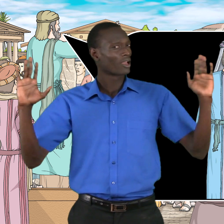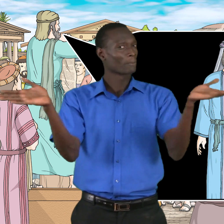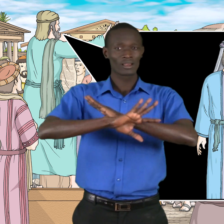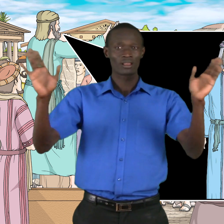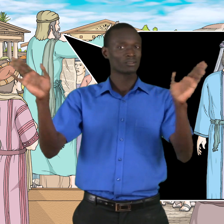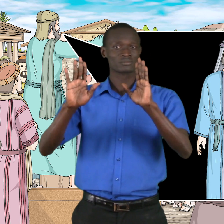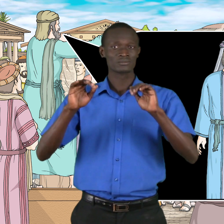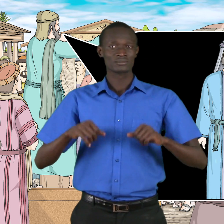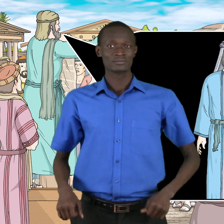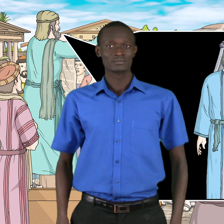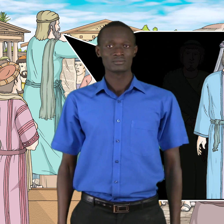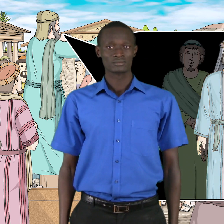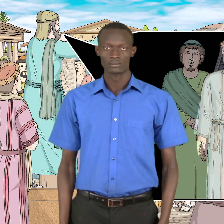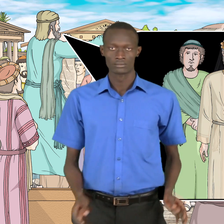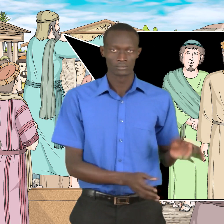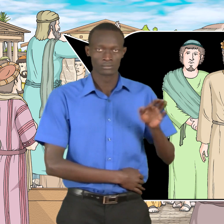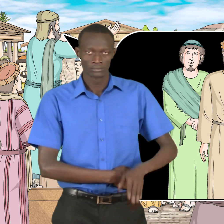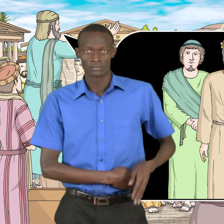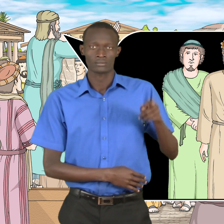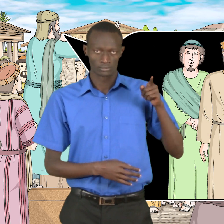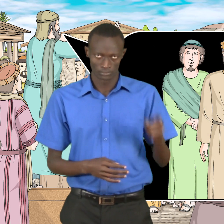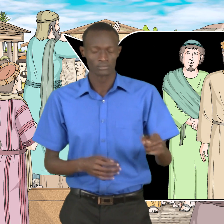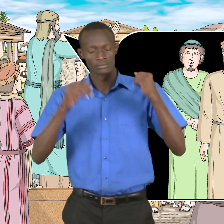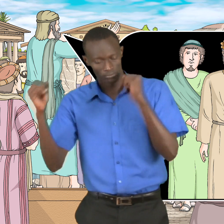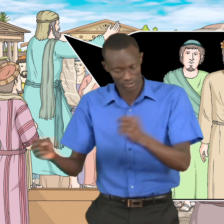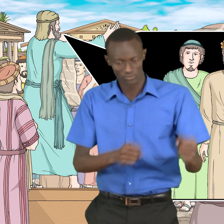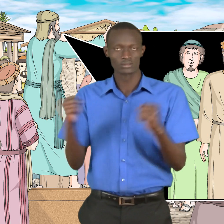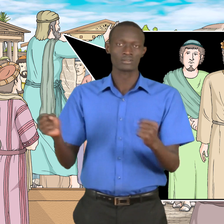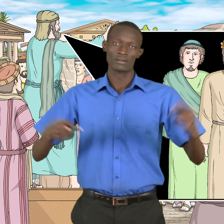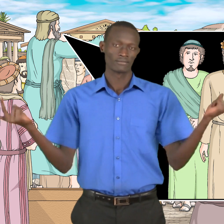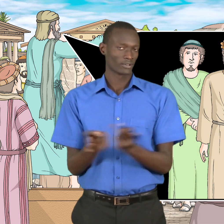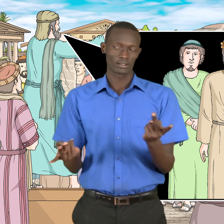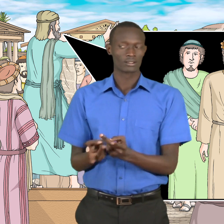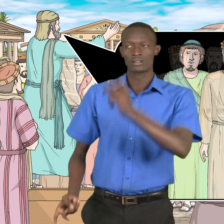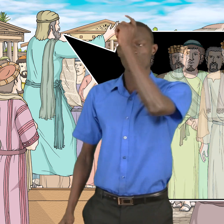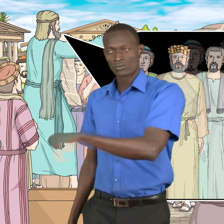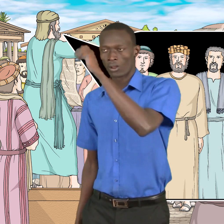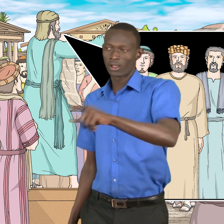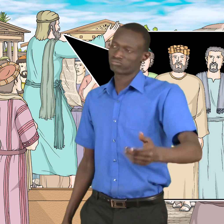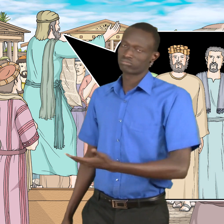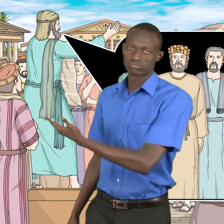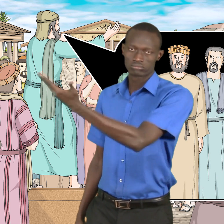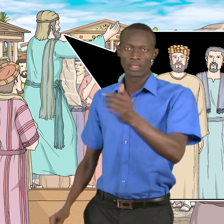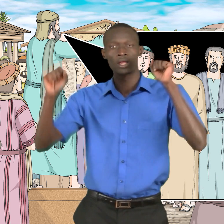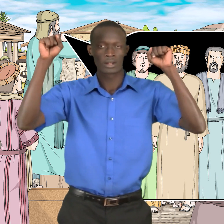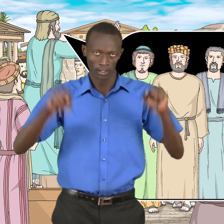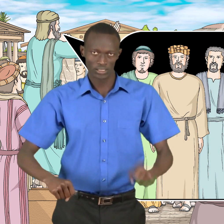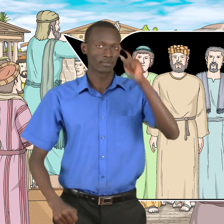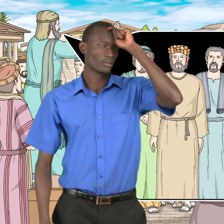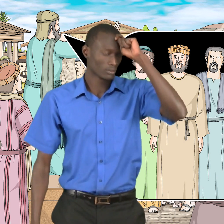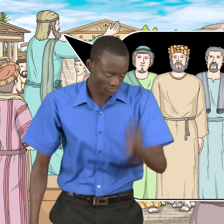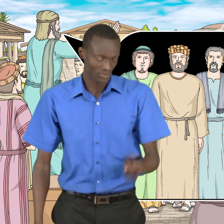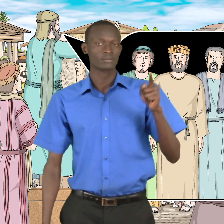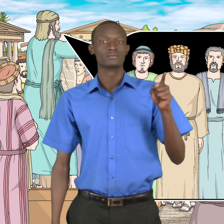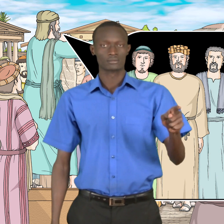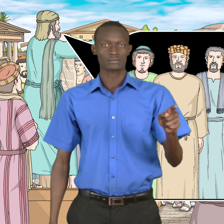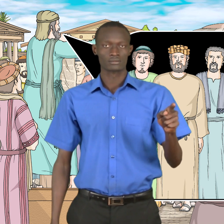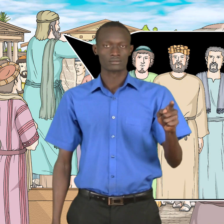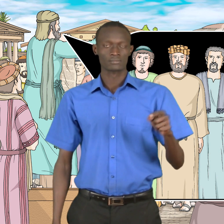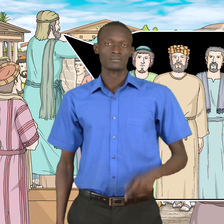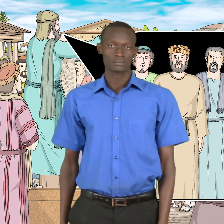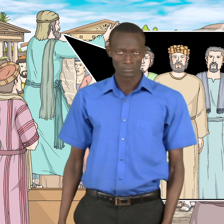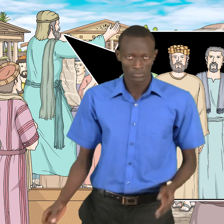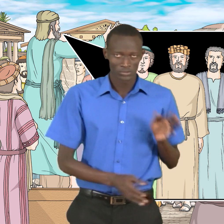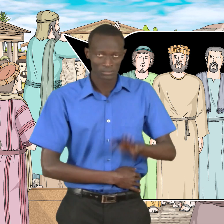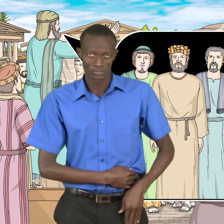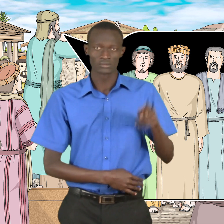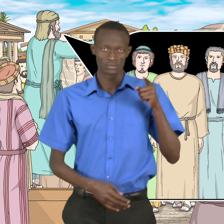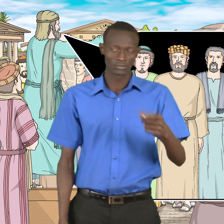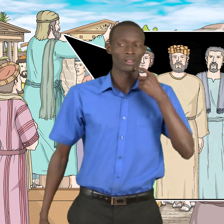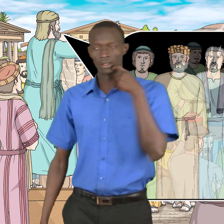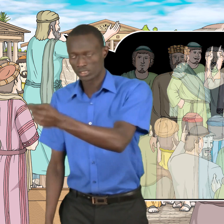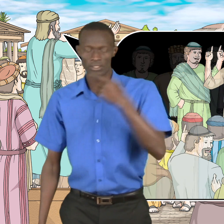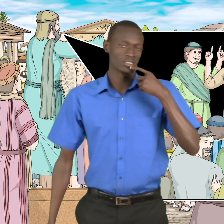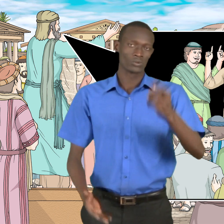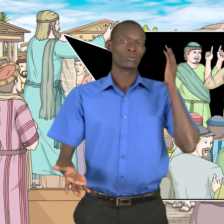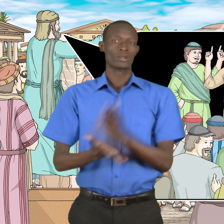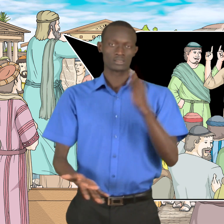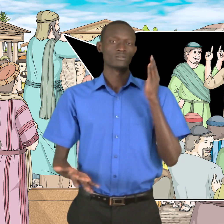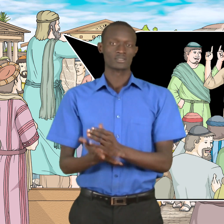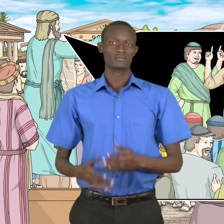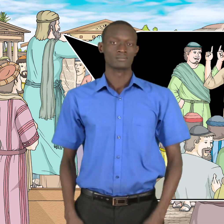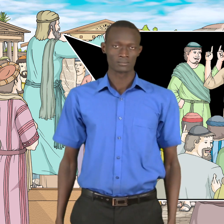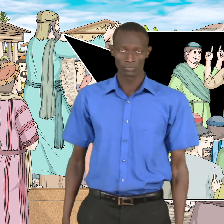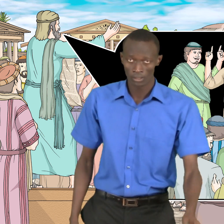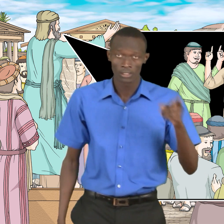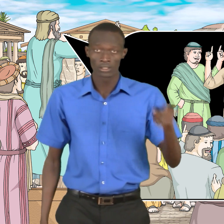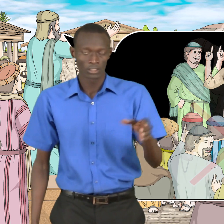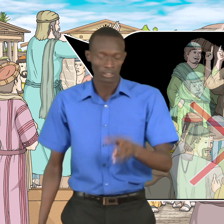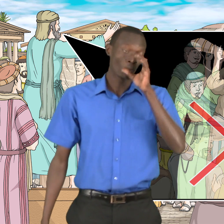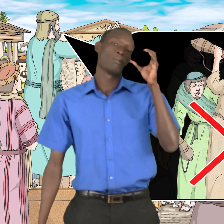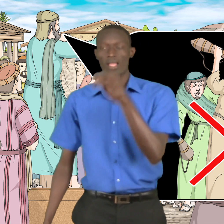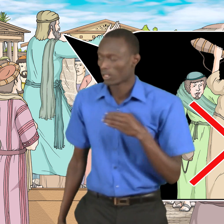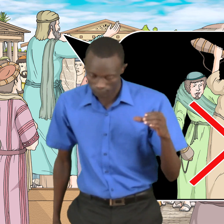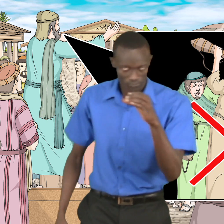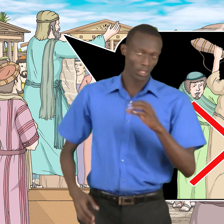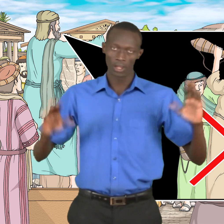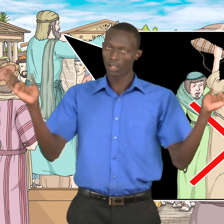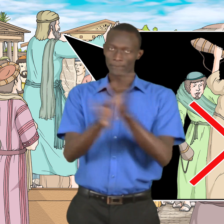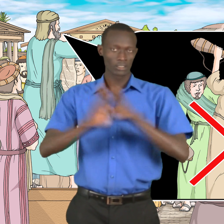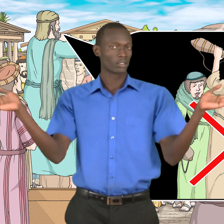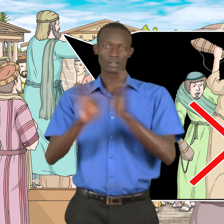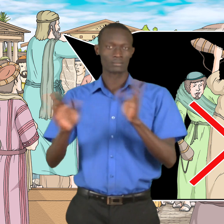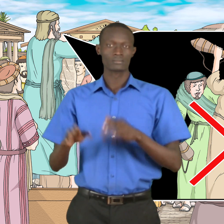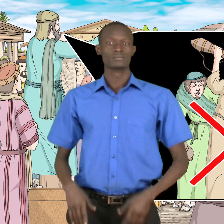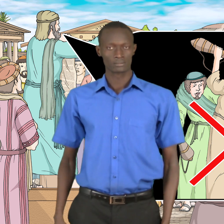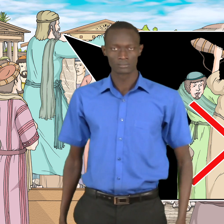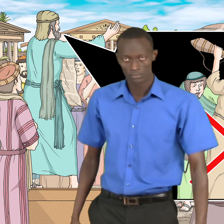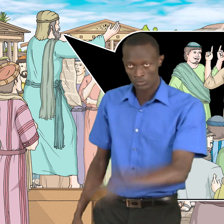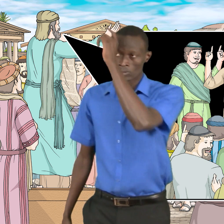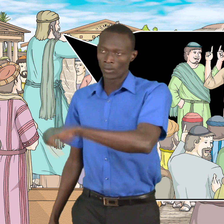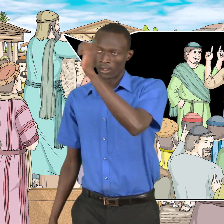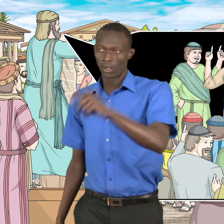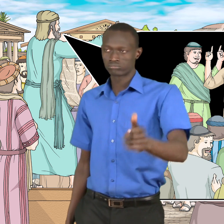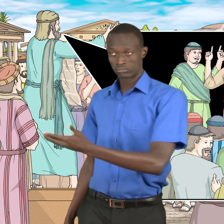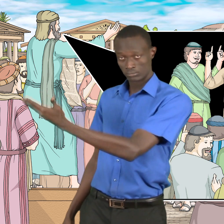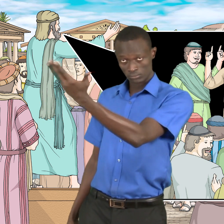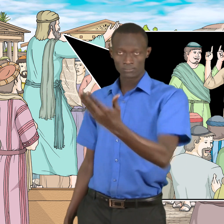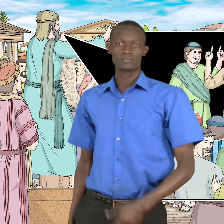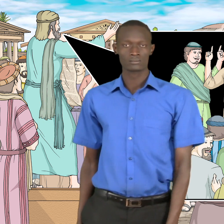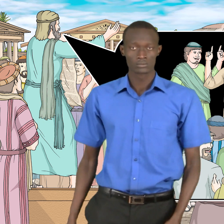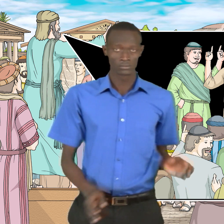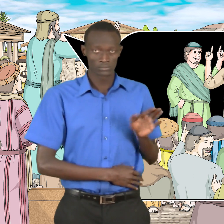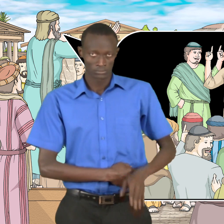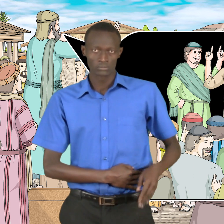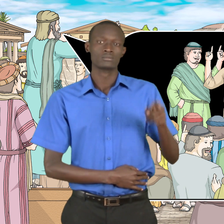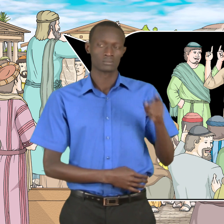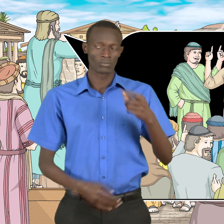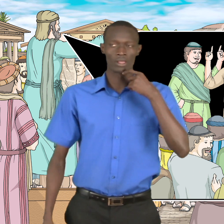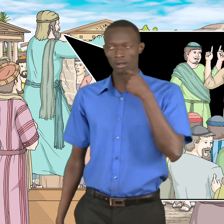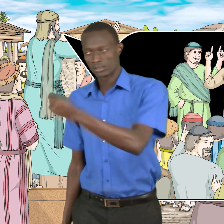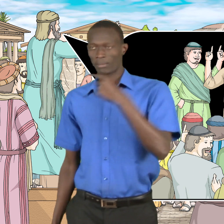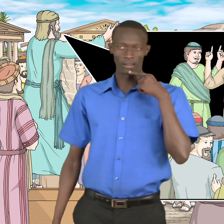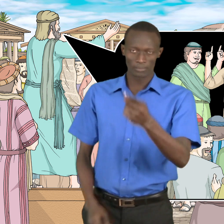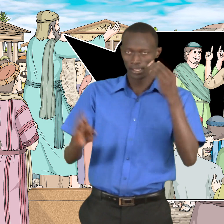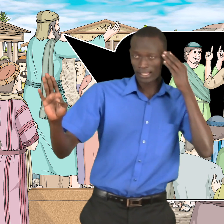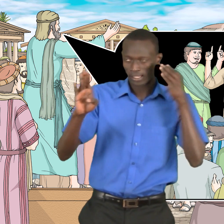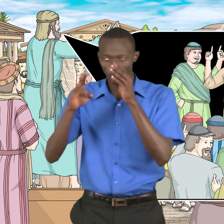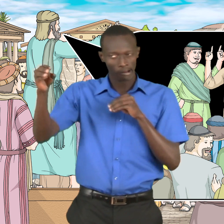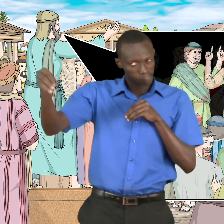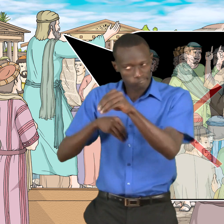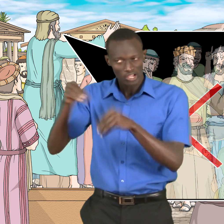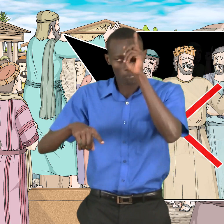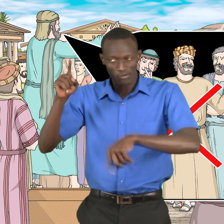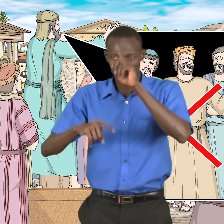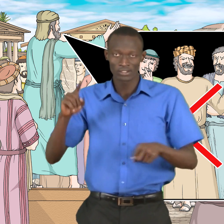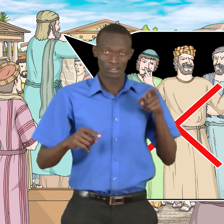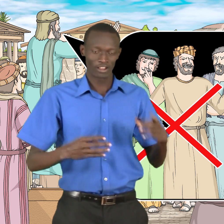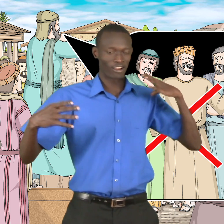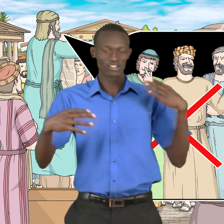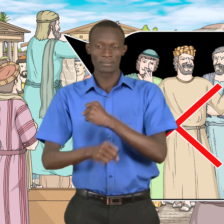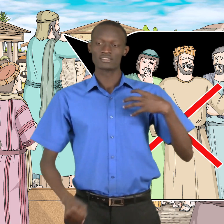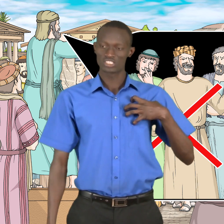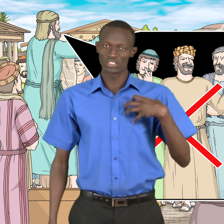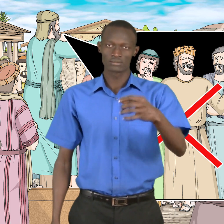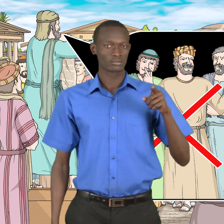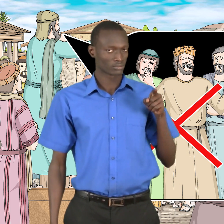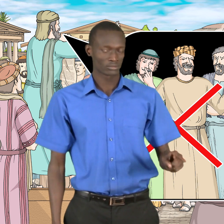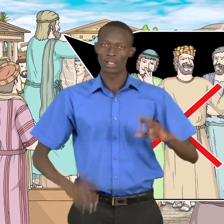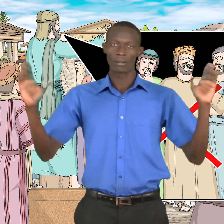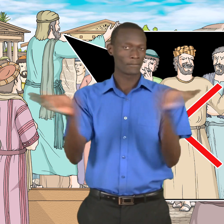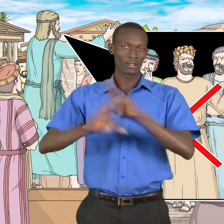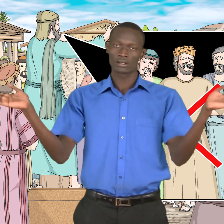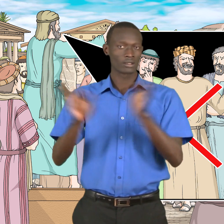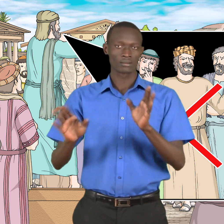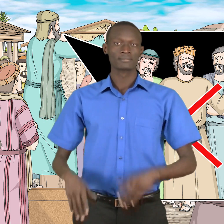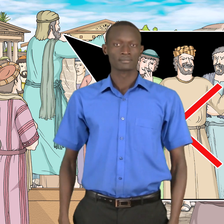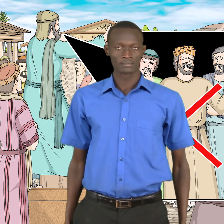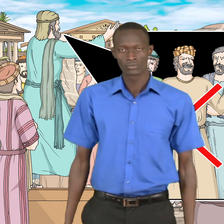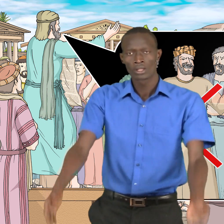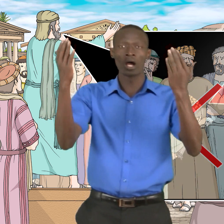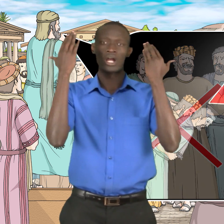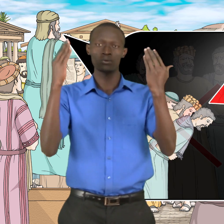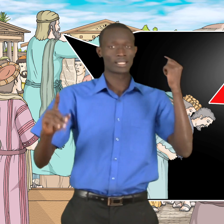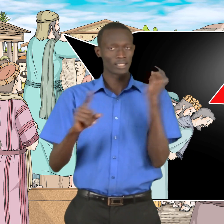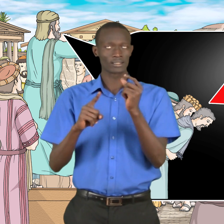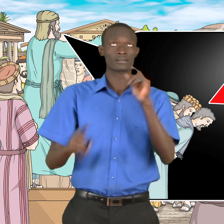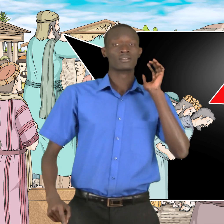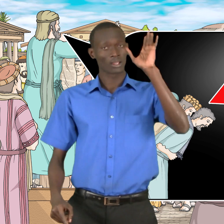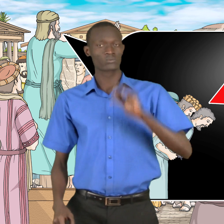Deacons likewise must be dignified, not double-tongued or given to much wine or greedy for money.